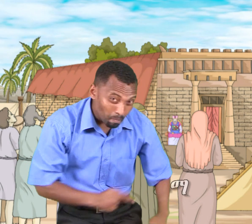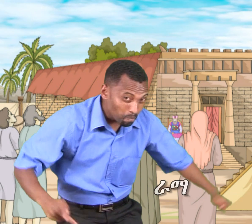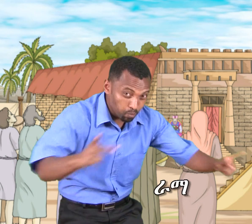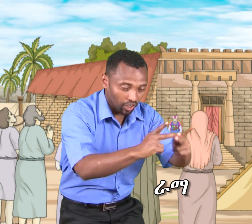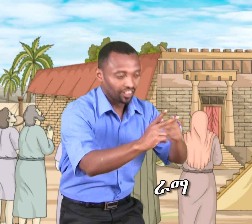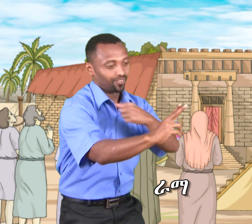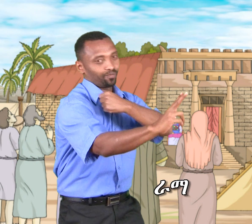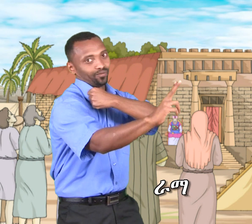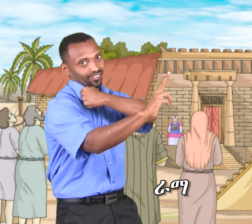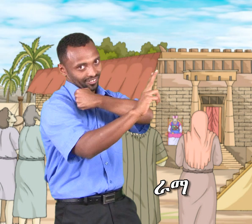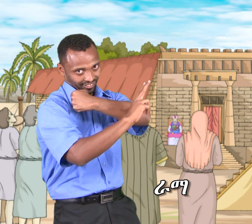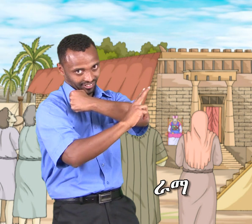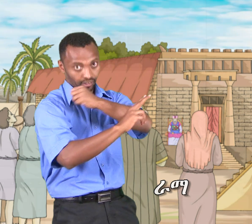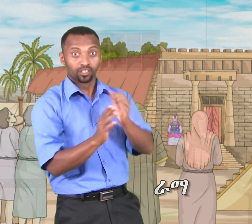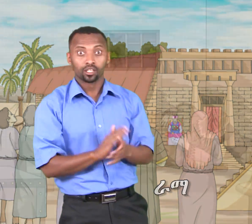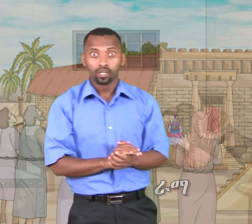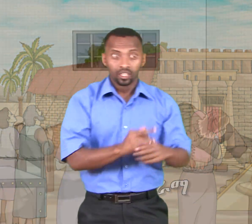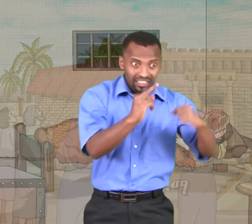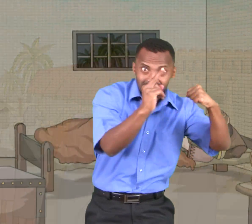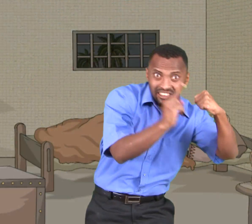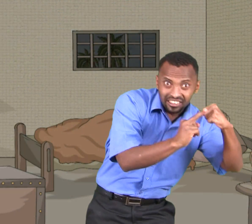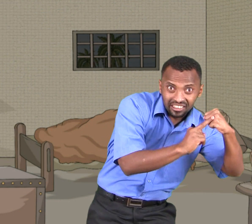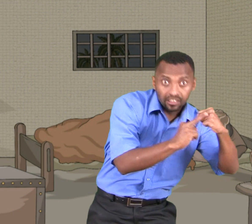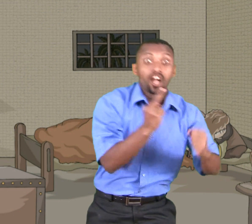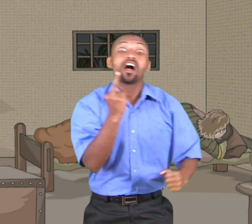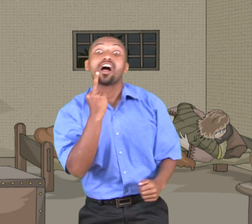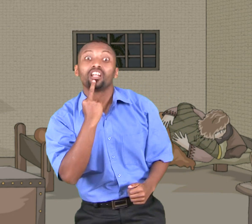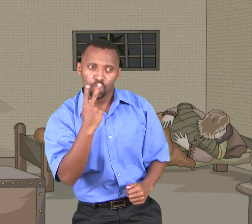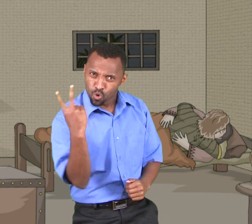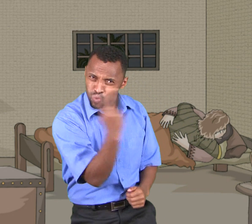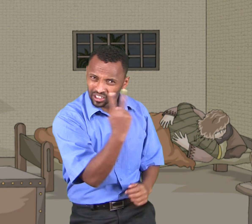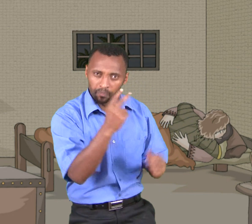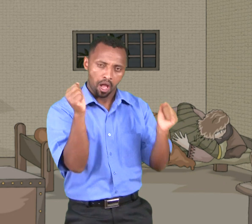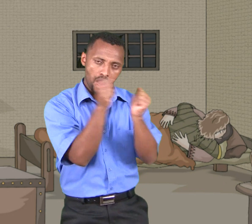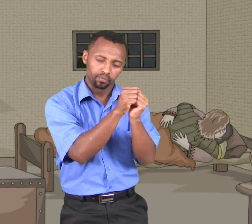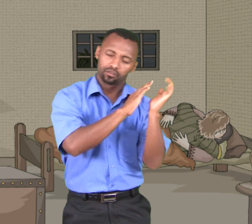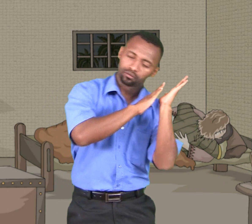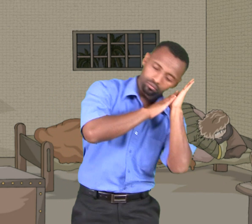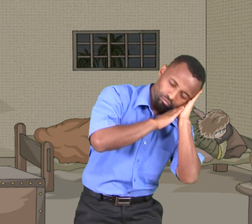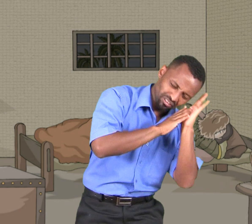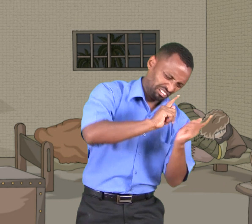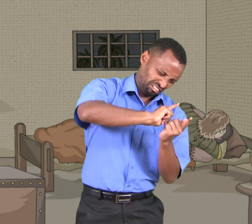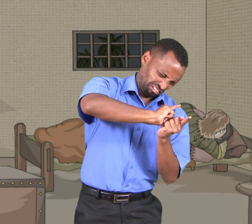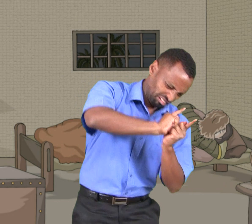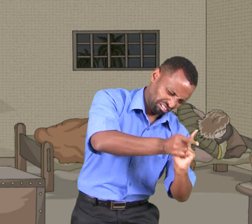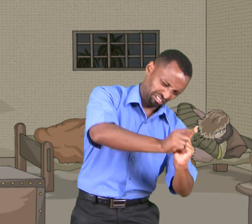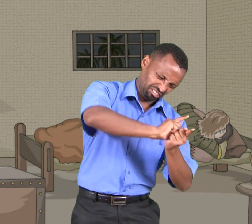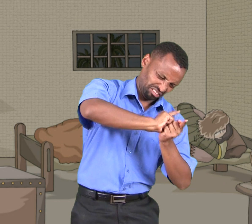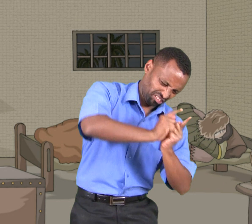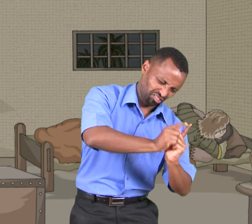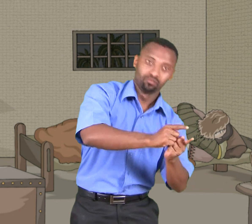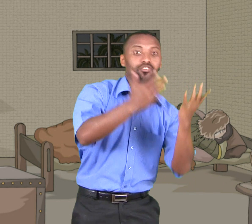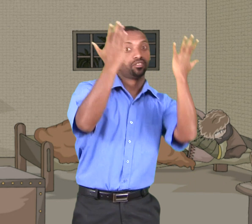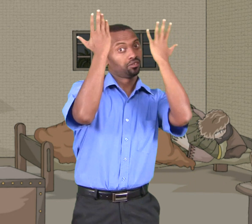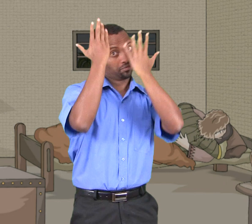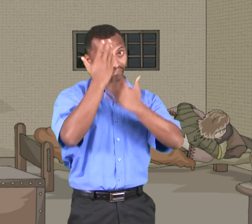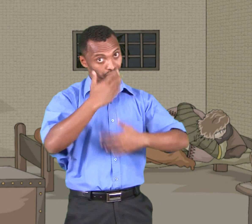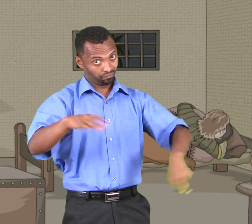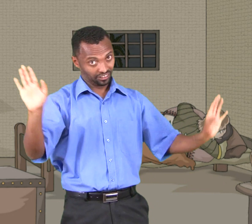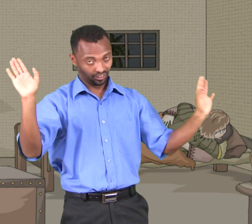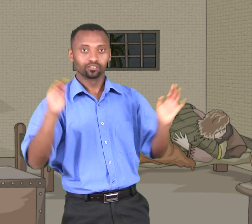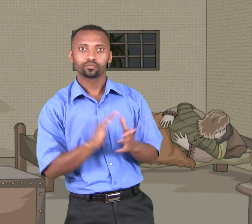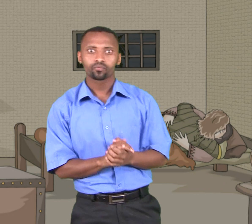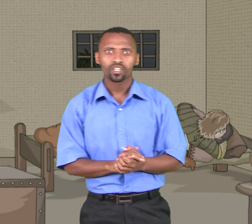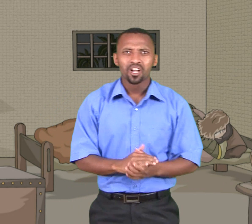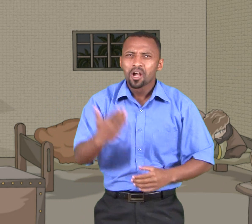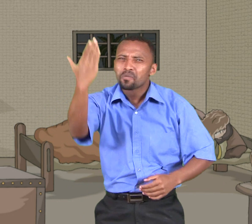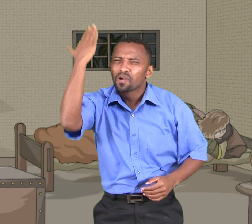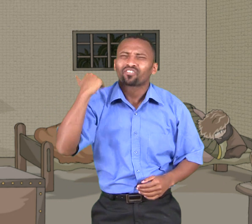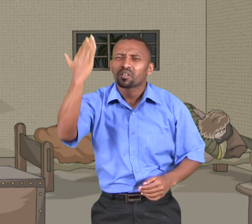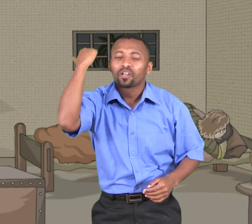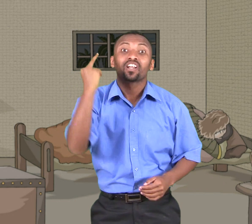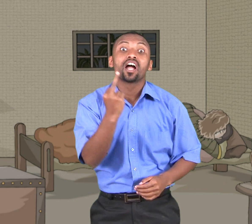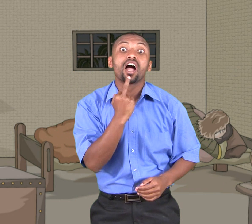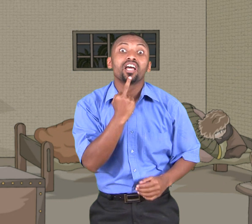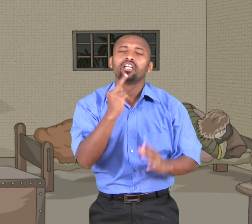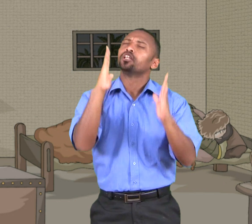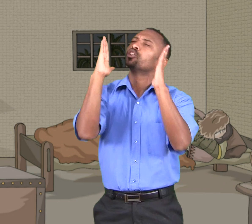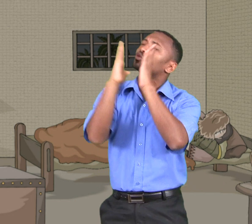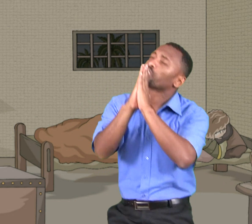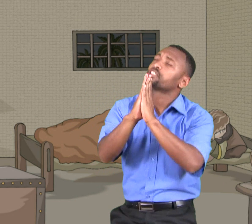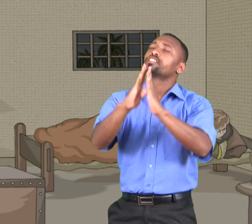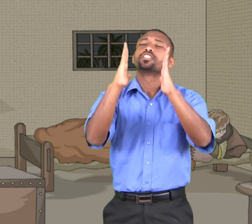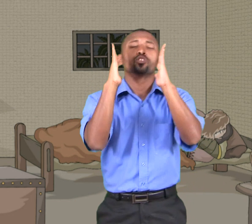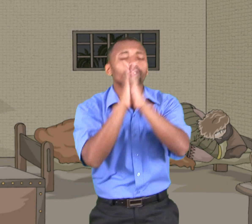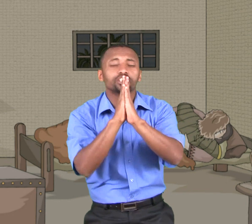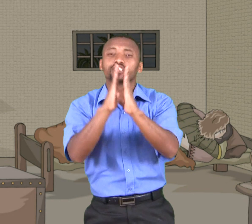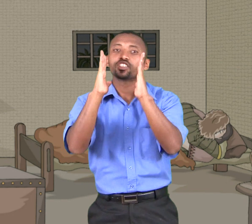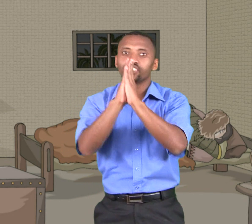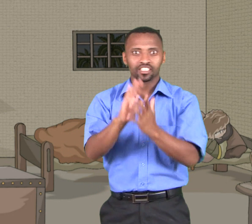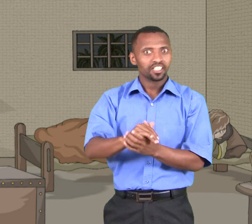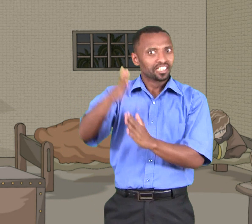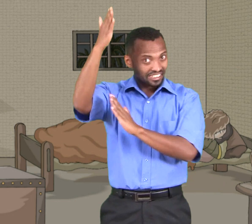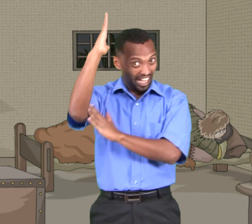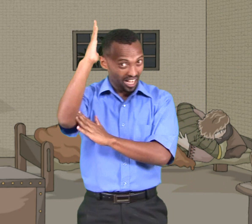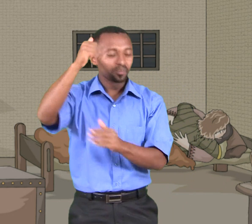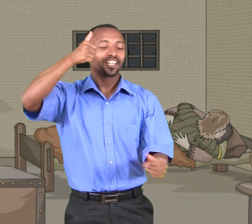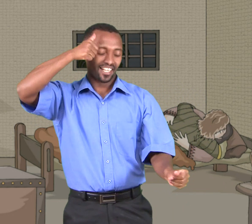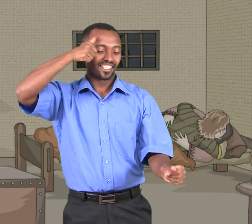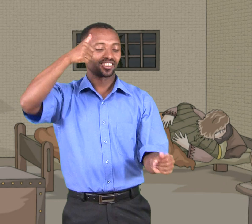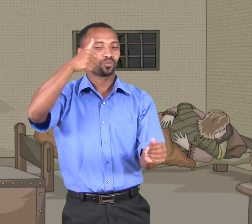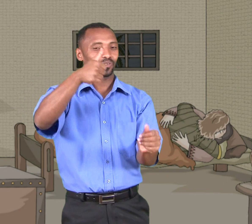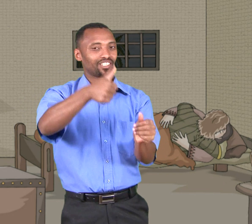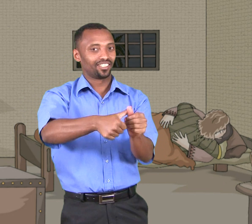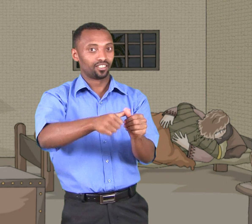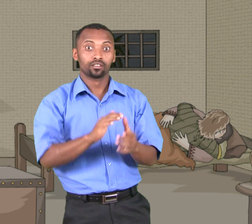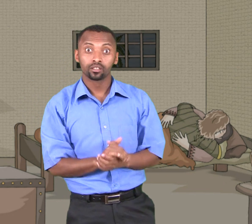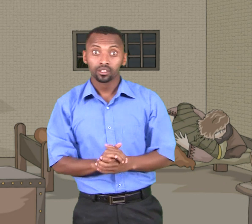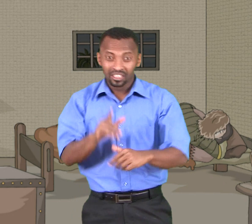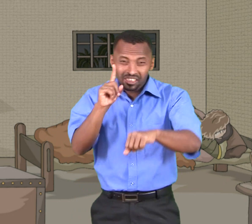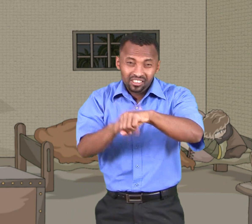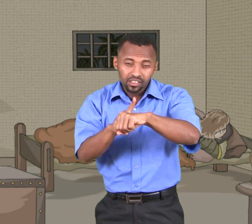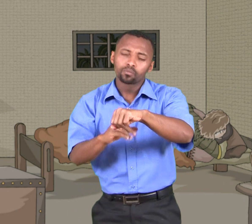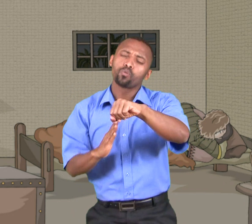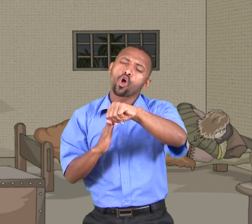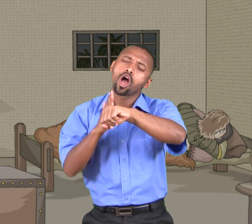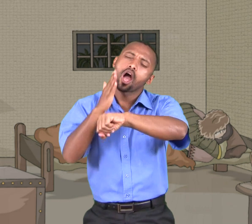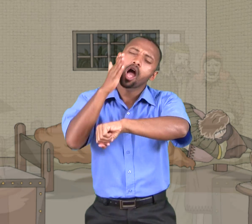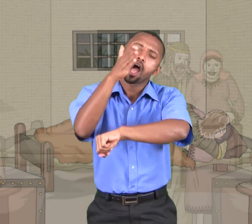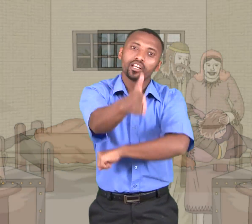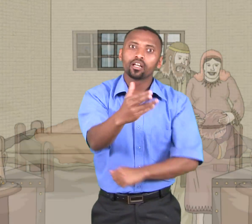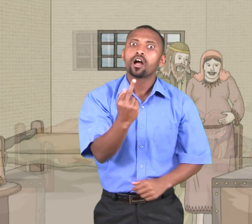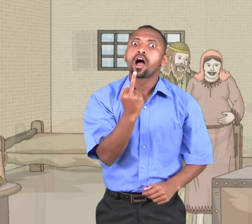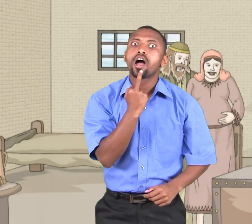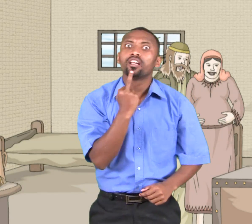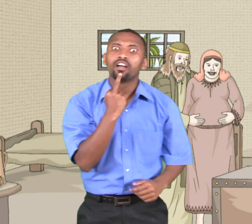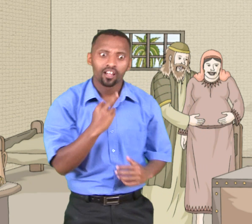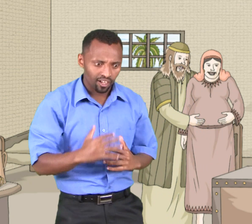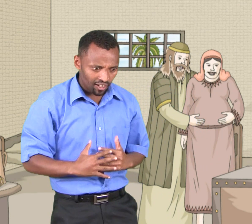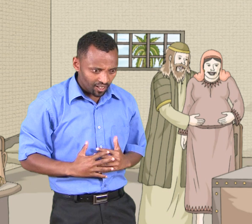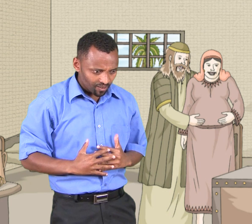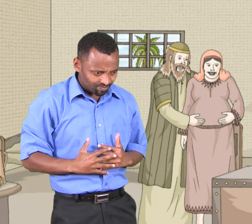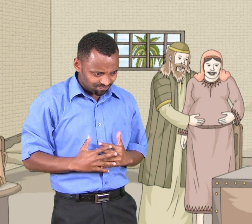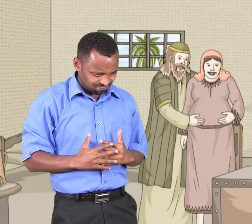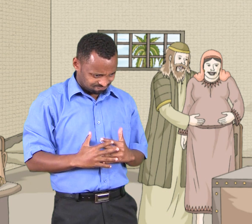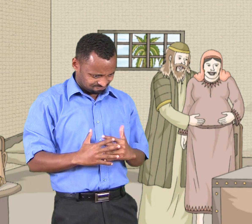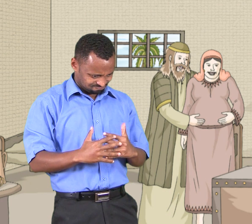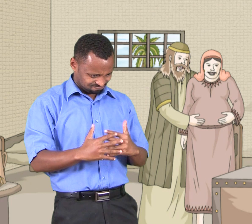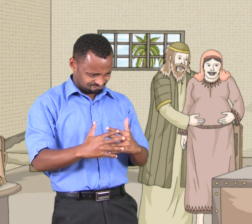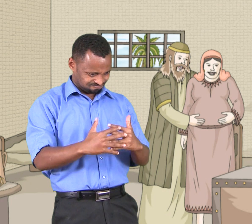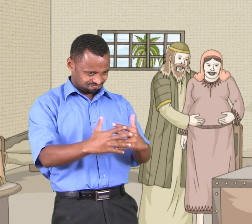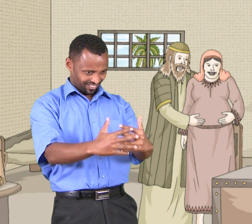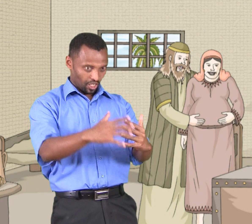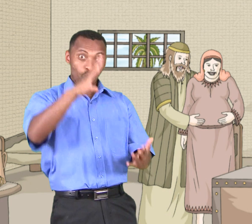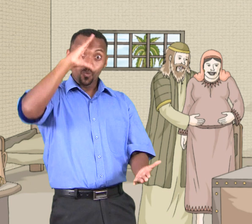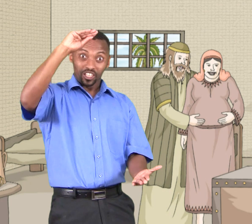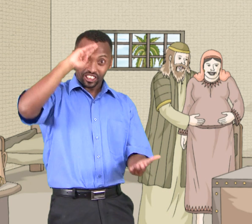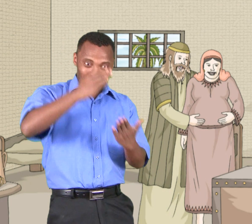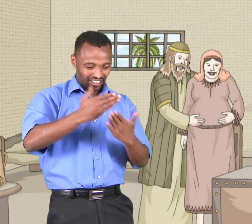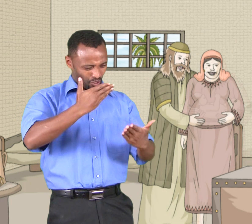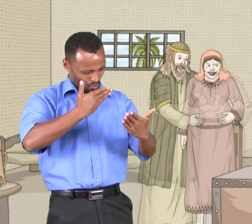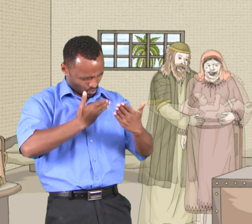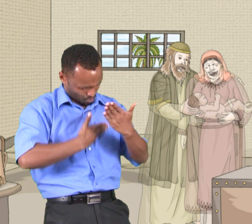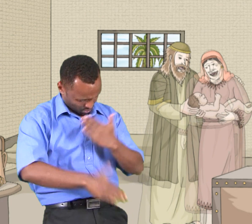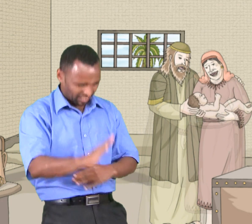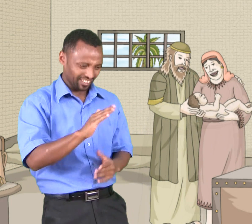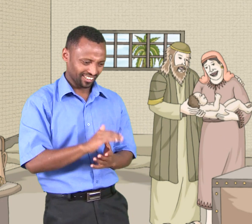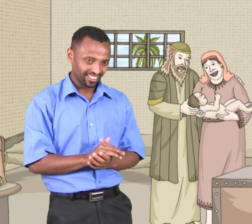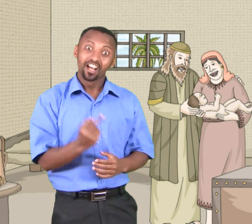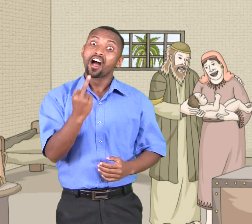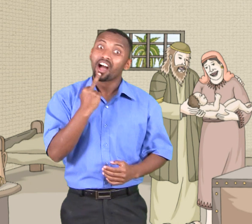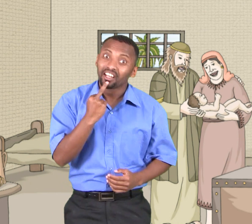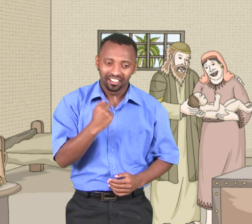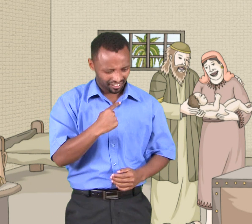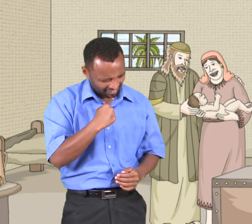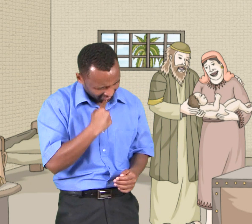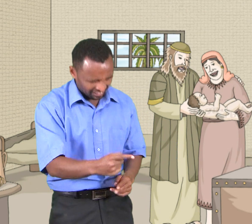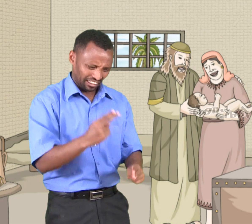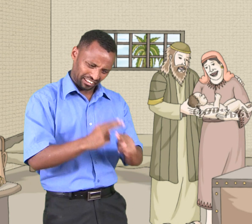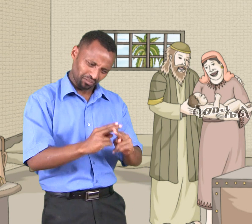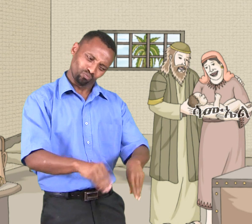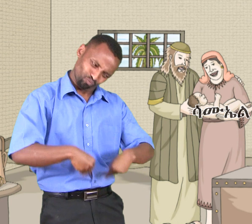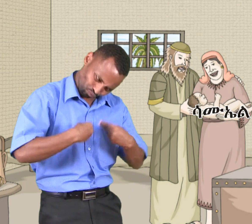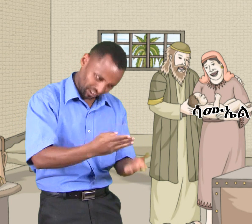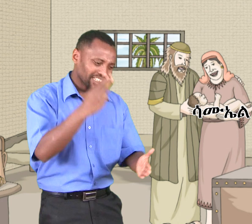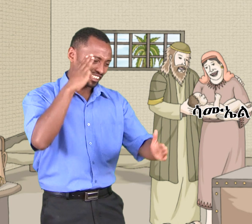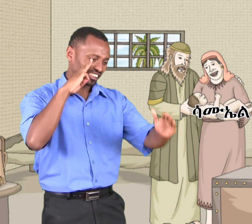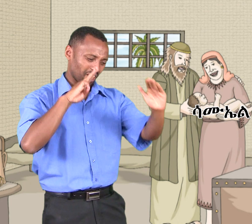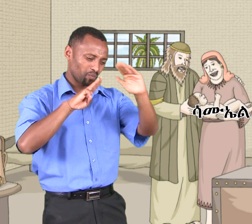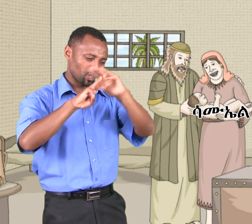And Elkanah had relations with his wife Hannah, and the LORD remembered her. So in the course of time, Hannah conceived and gave birth to a son.